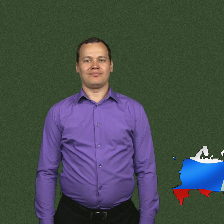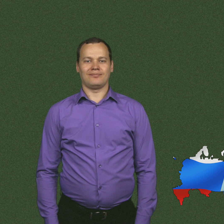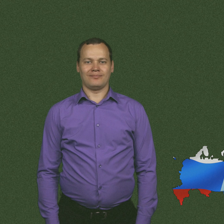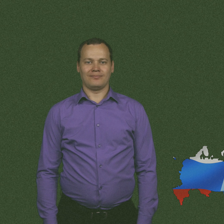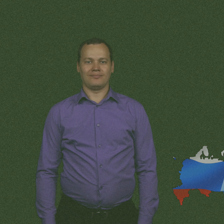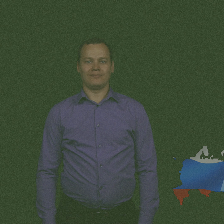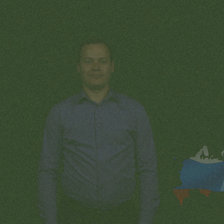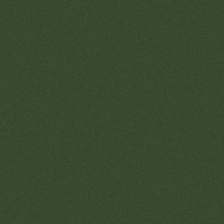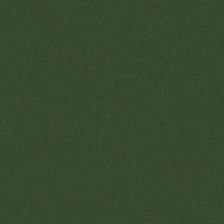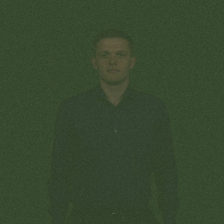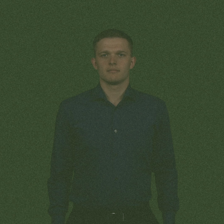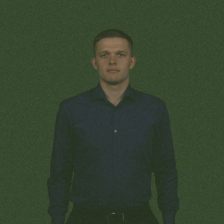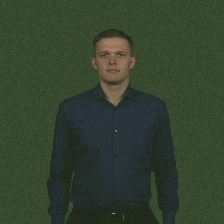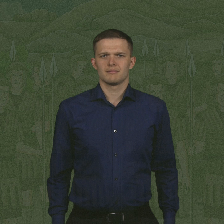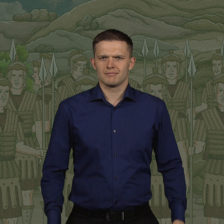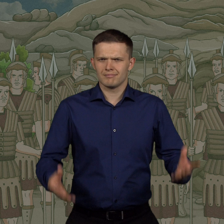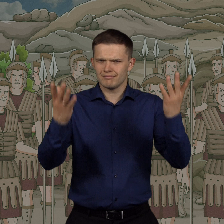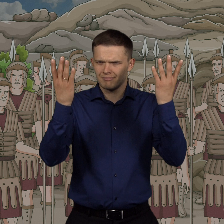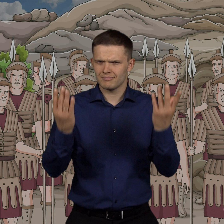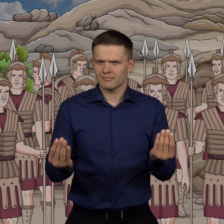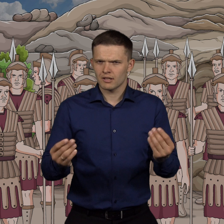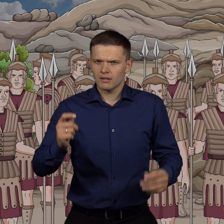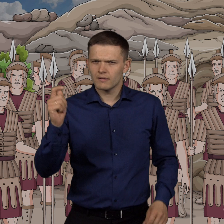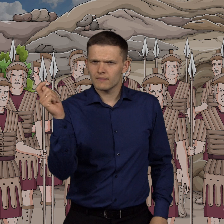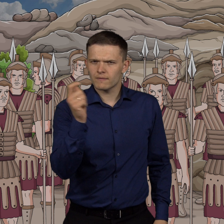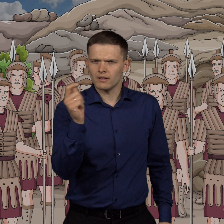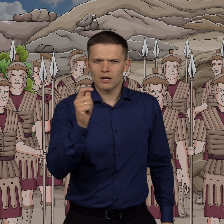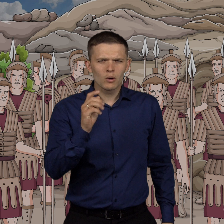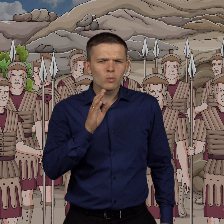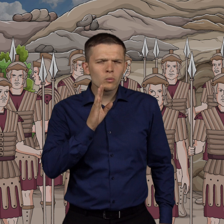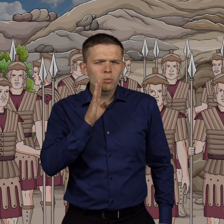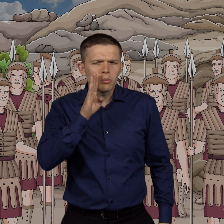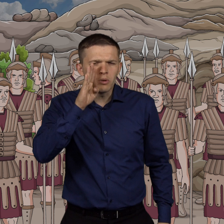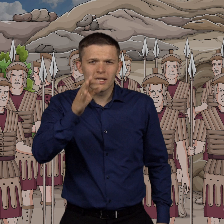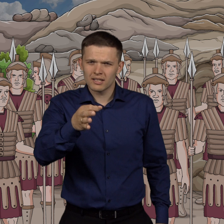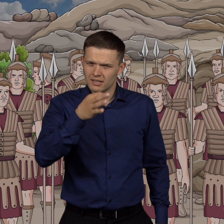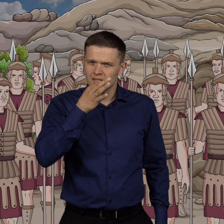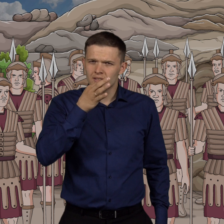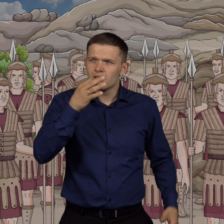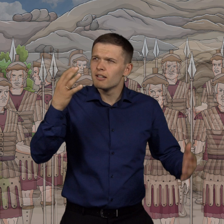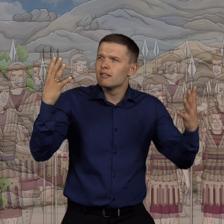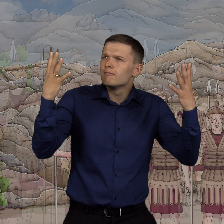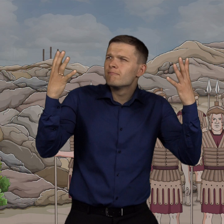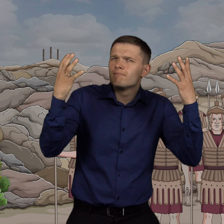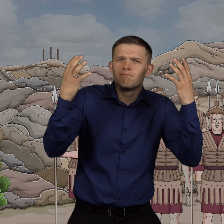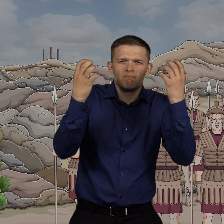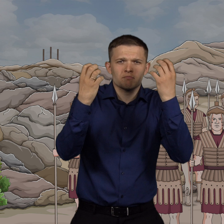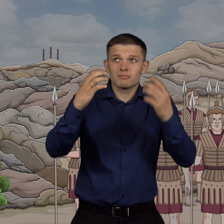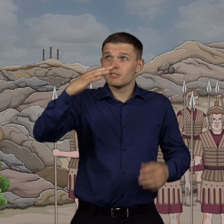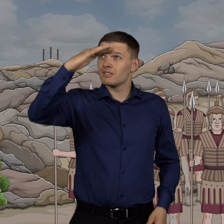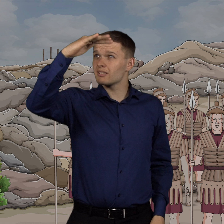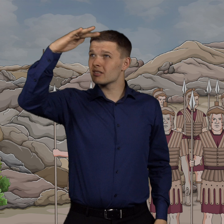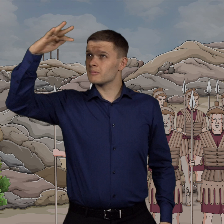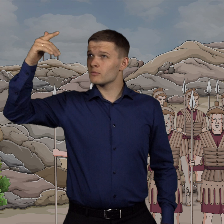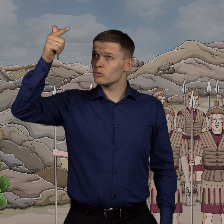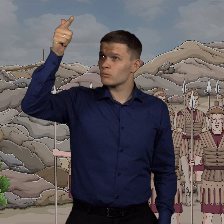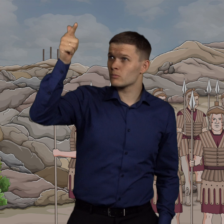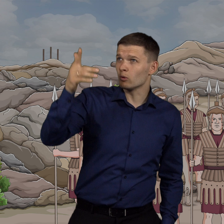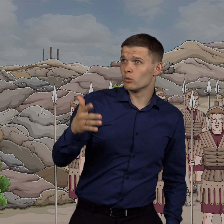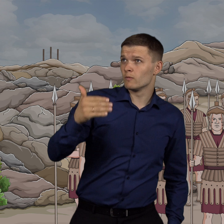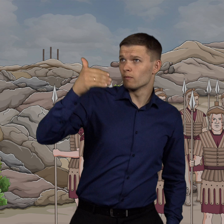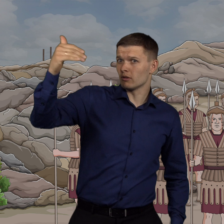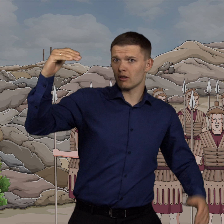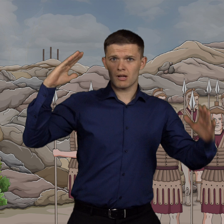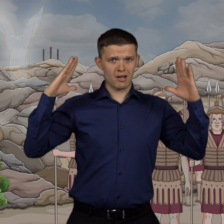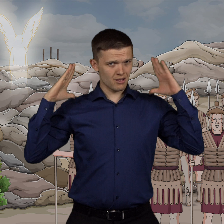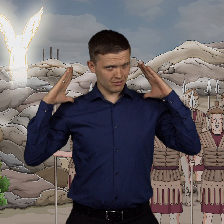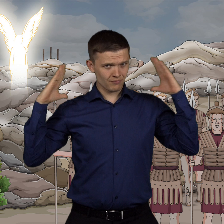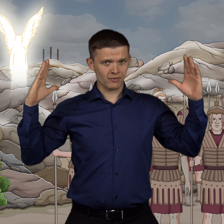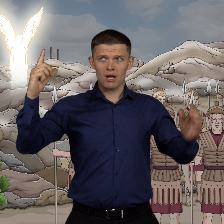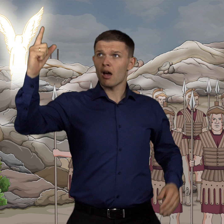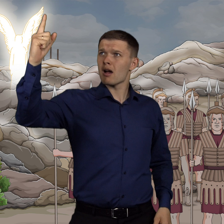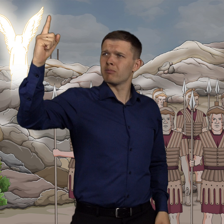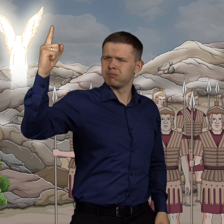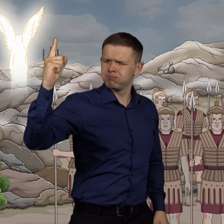After the Sabbath, at dawn on the first day of the week, Mary Magdalene and the other Mary went to see the tomb.